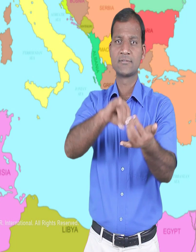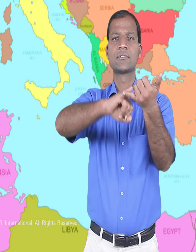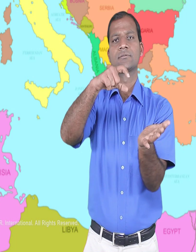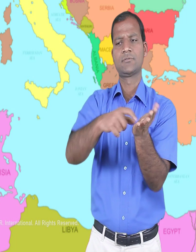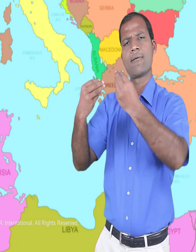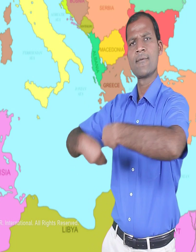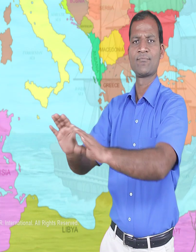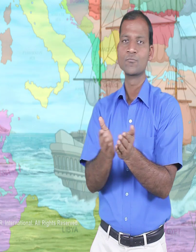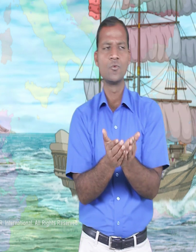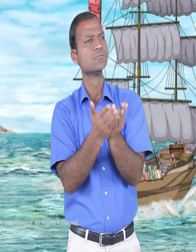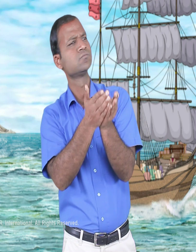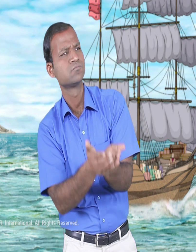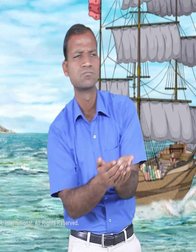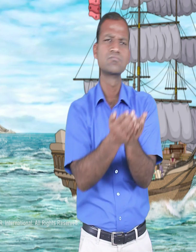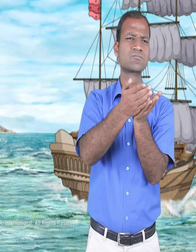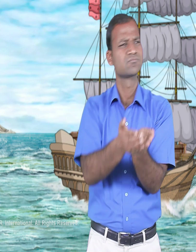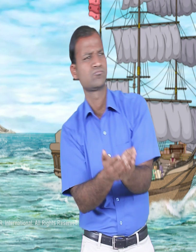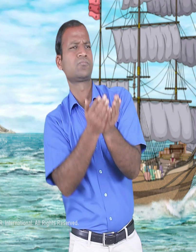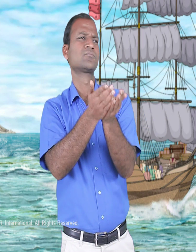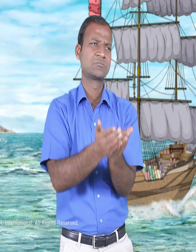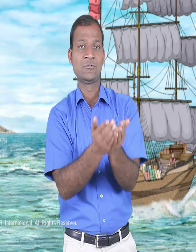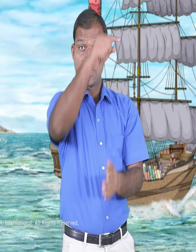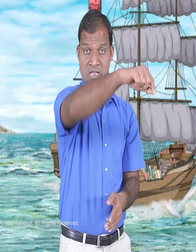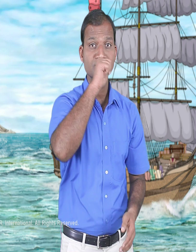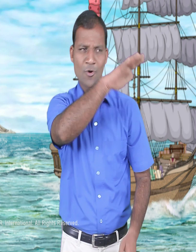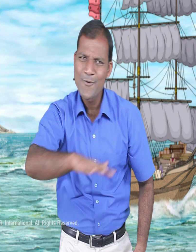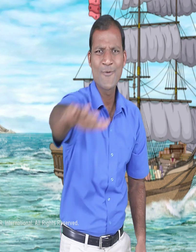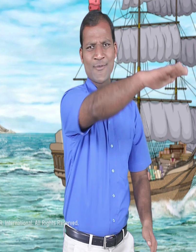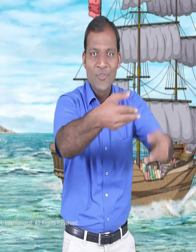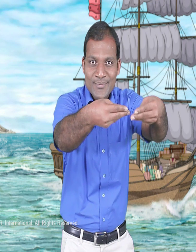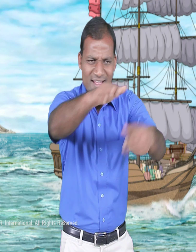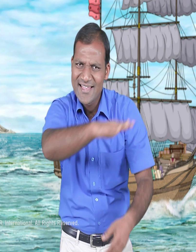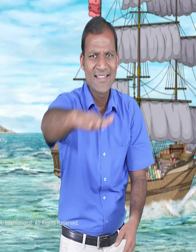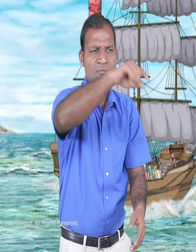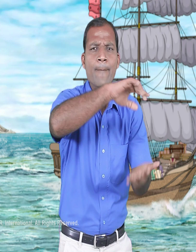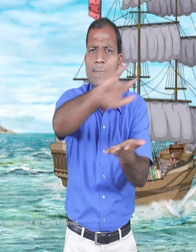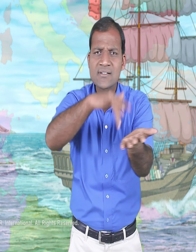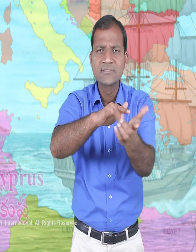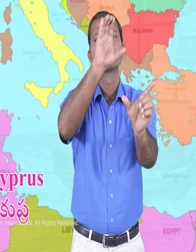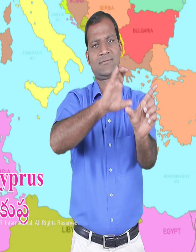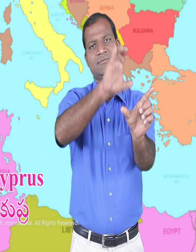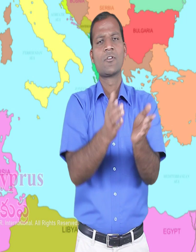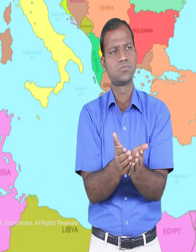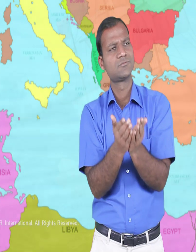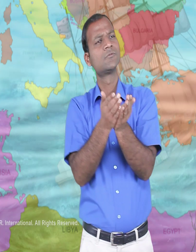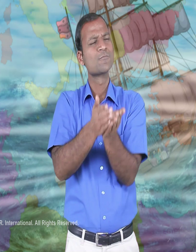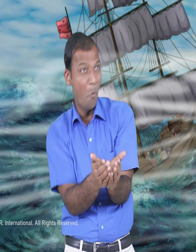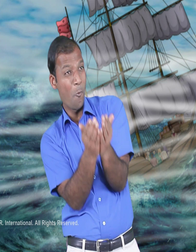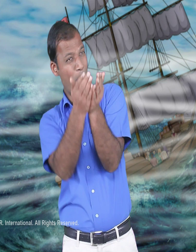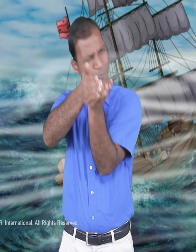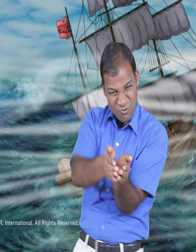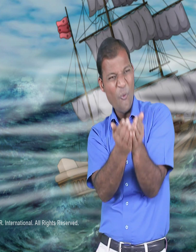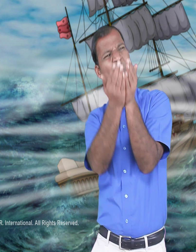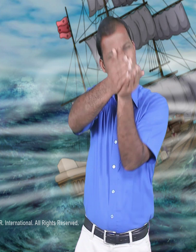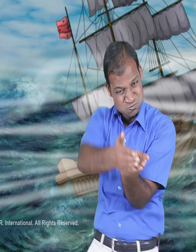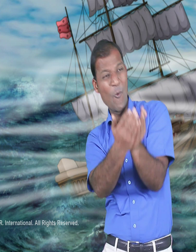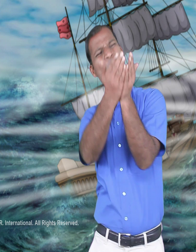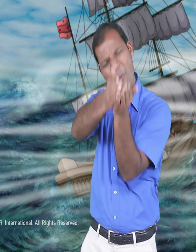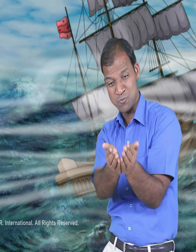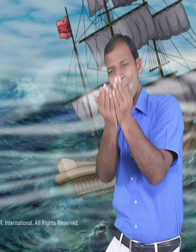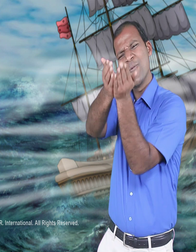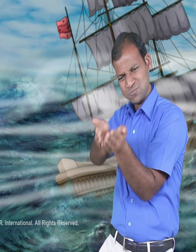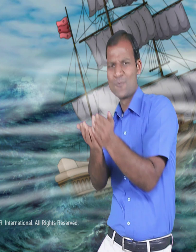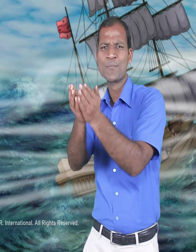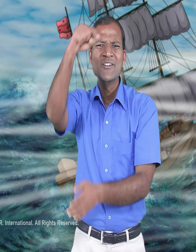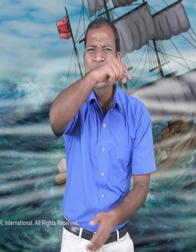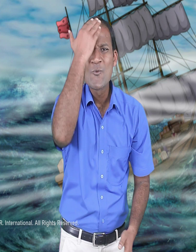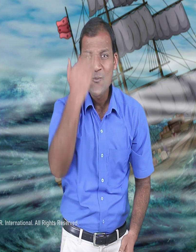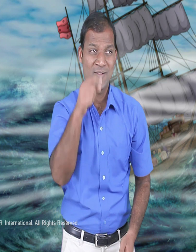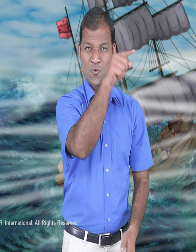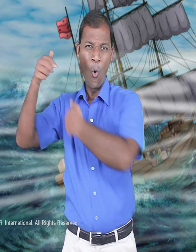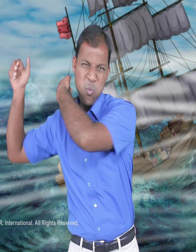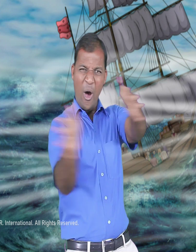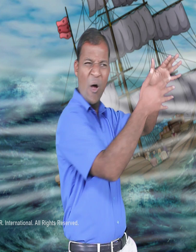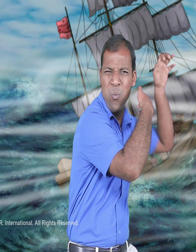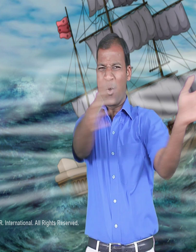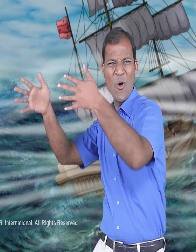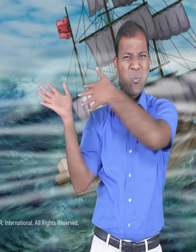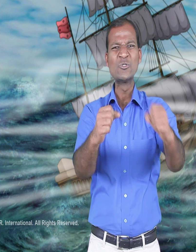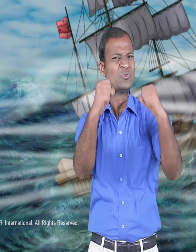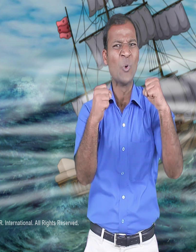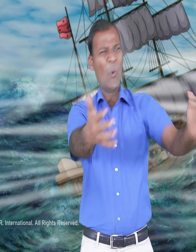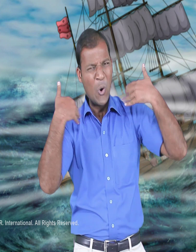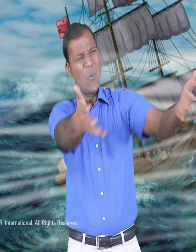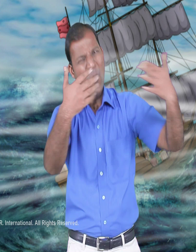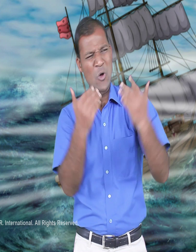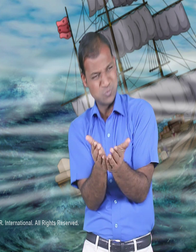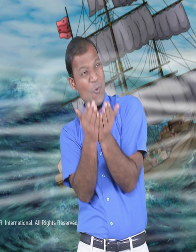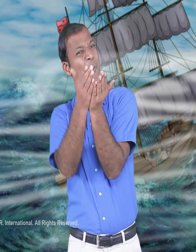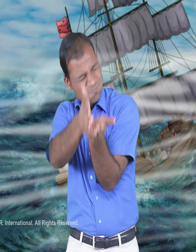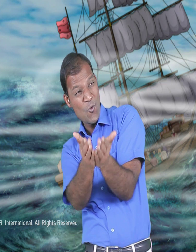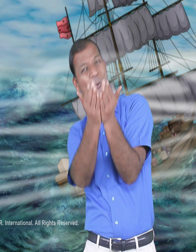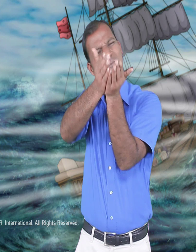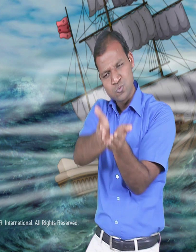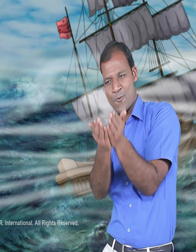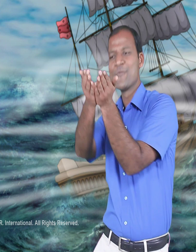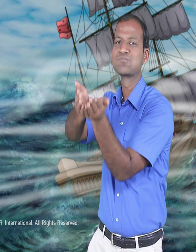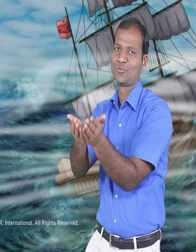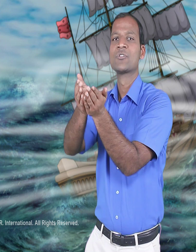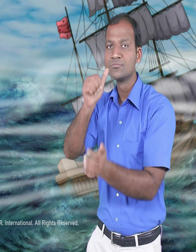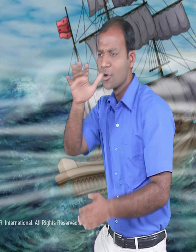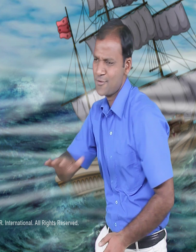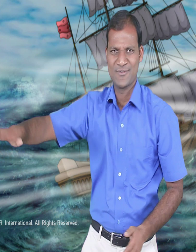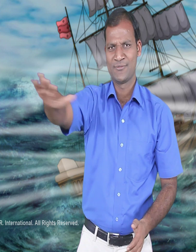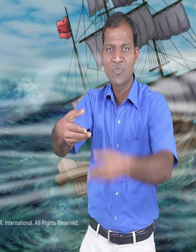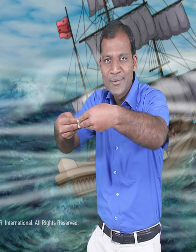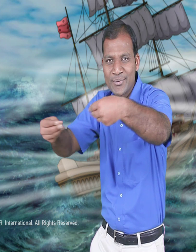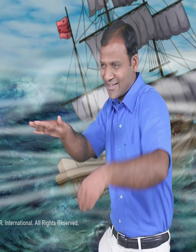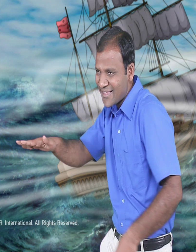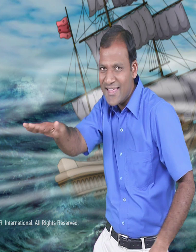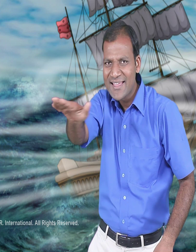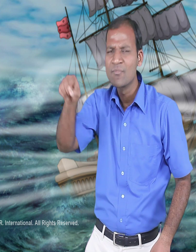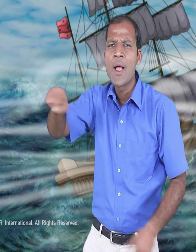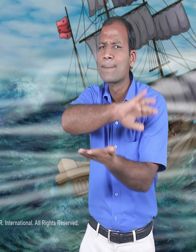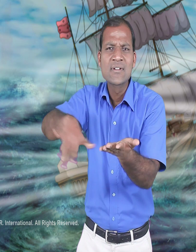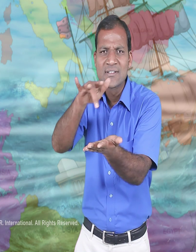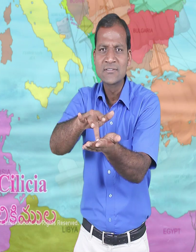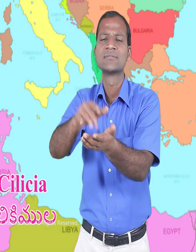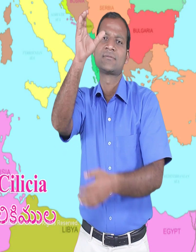After putting out from there, we sailed to the lee of Cyprus because the winds were against us.